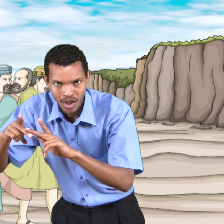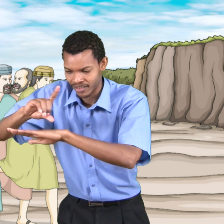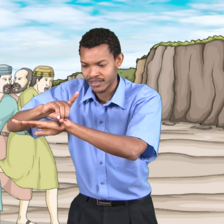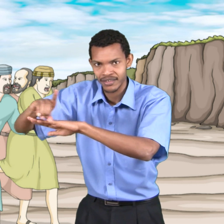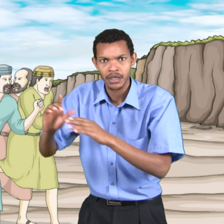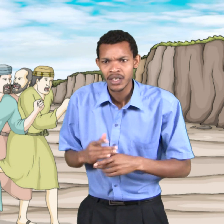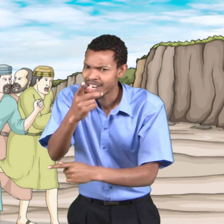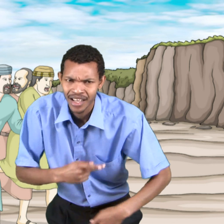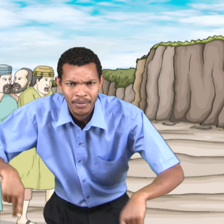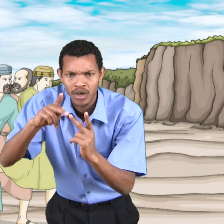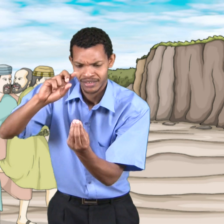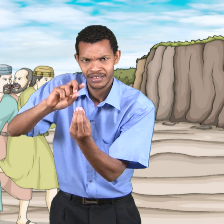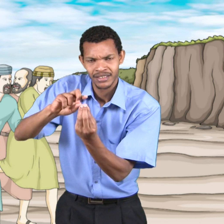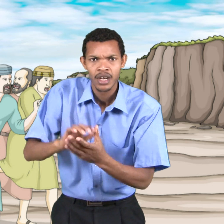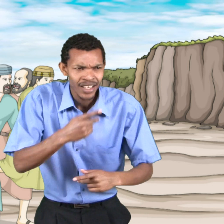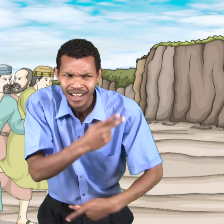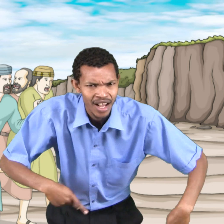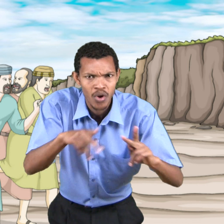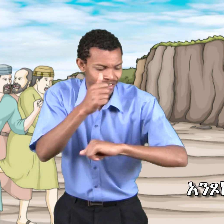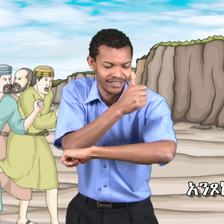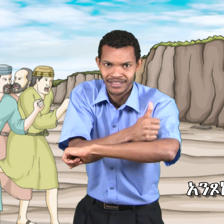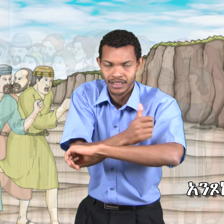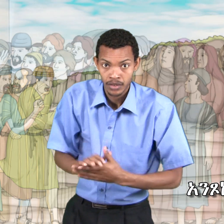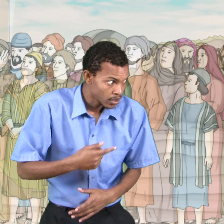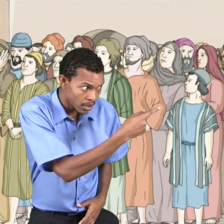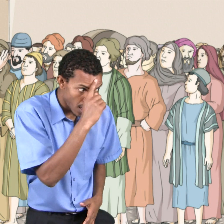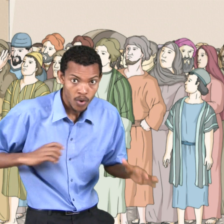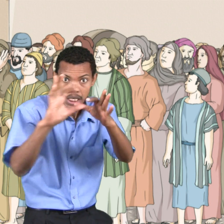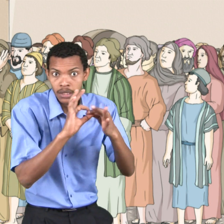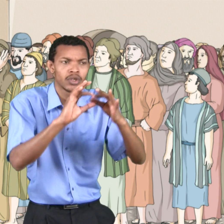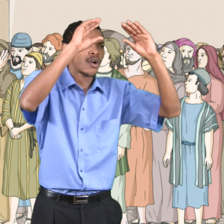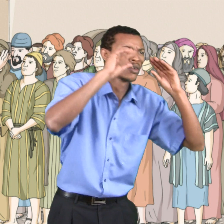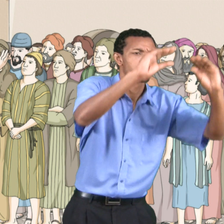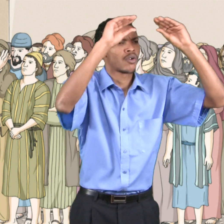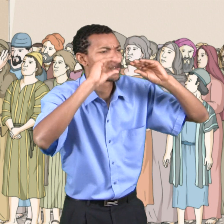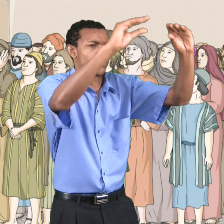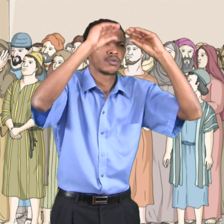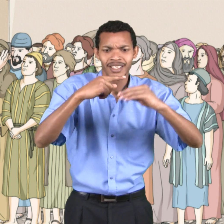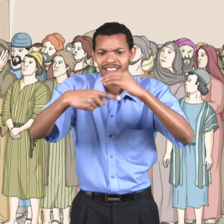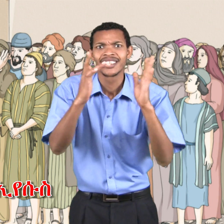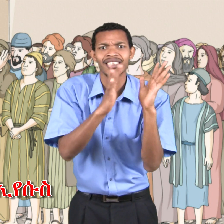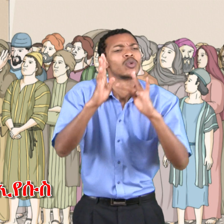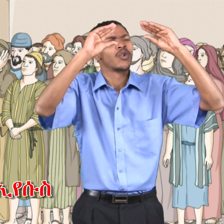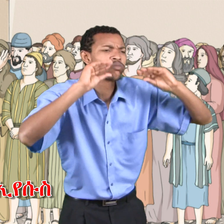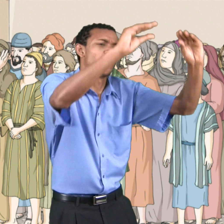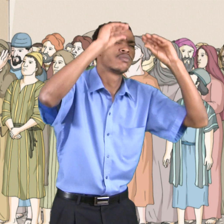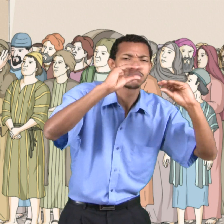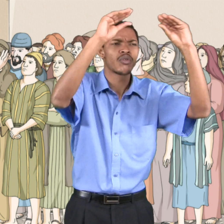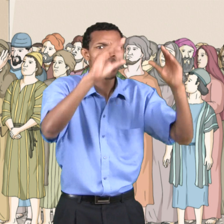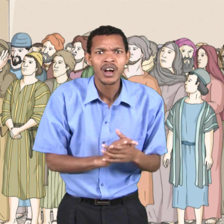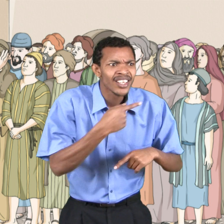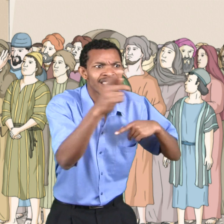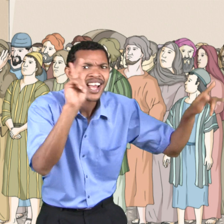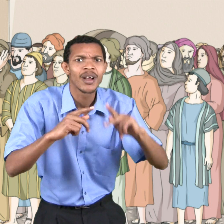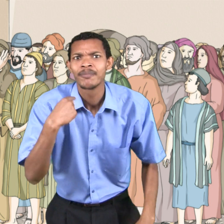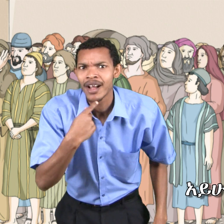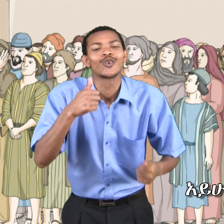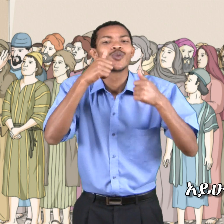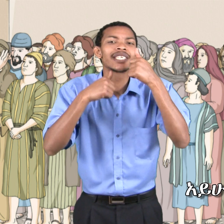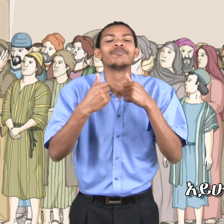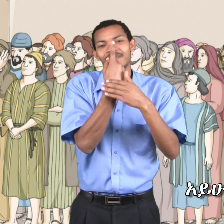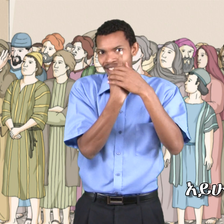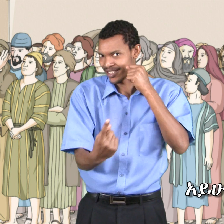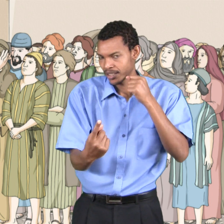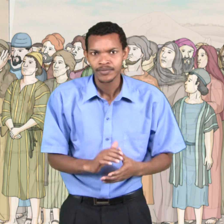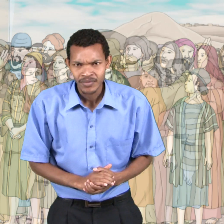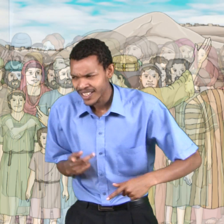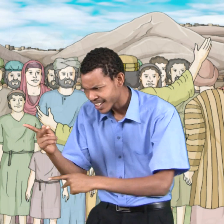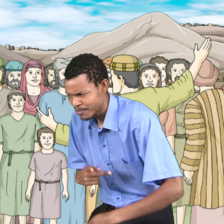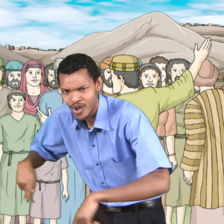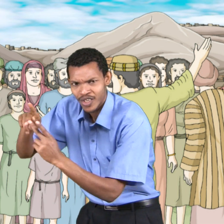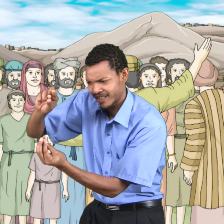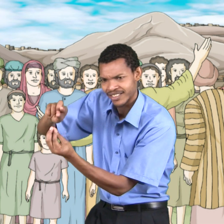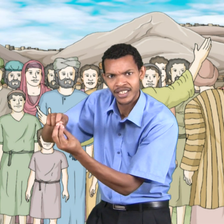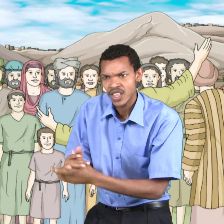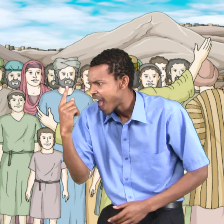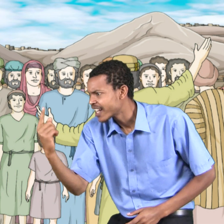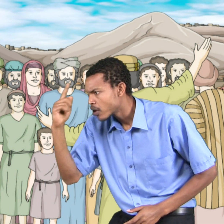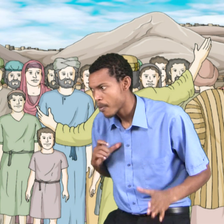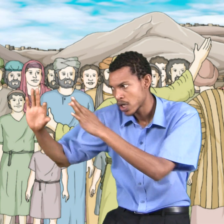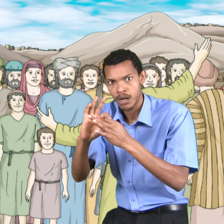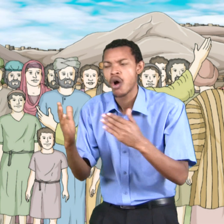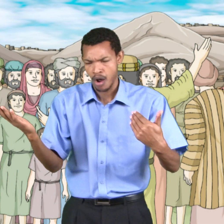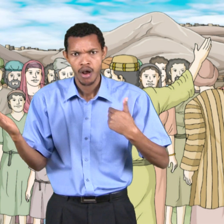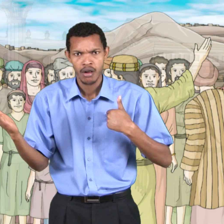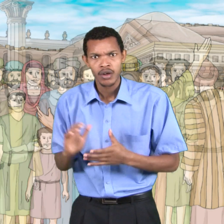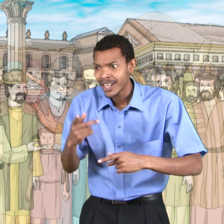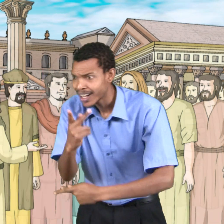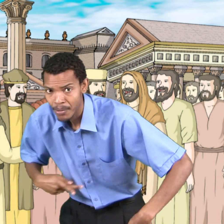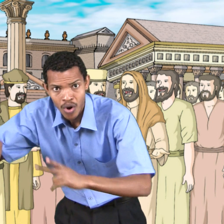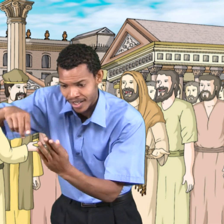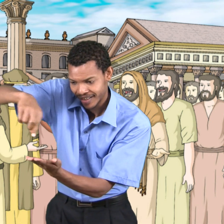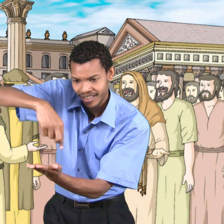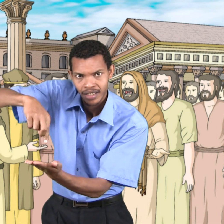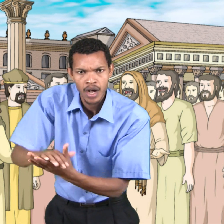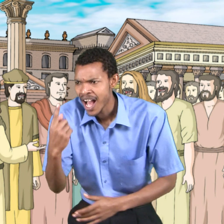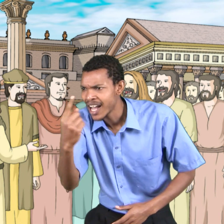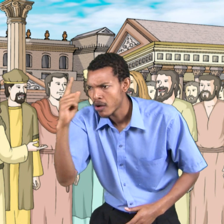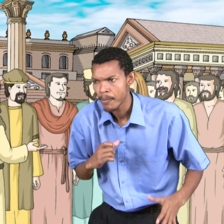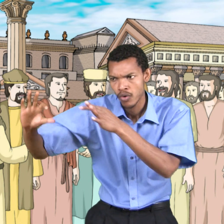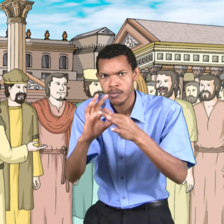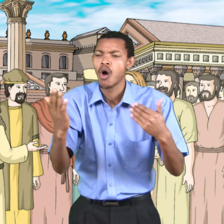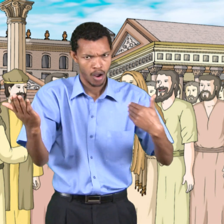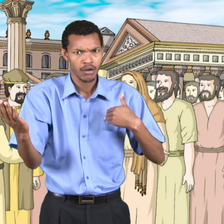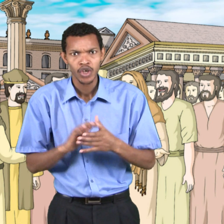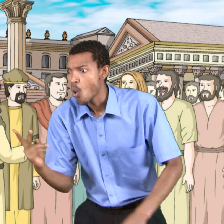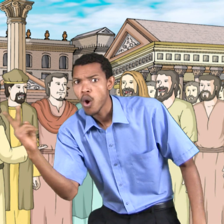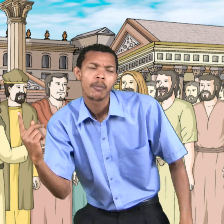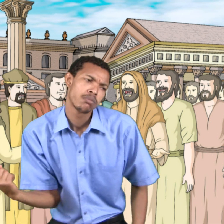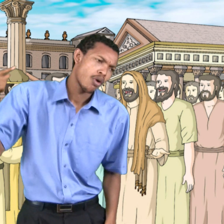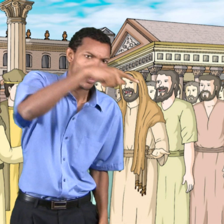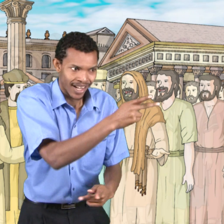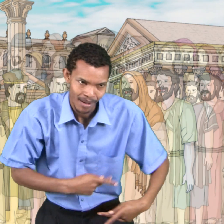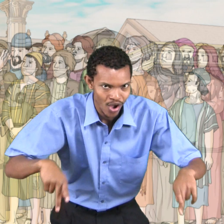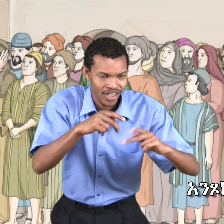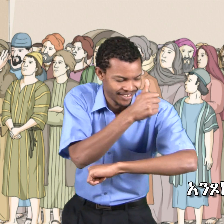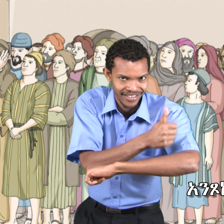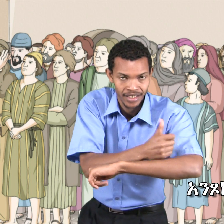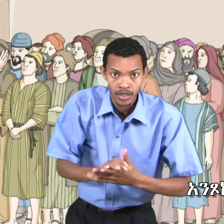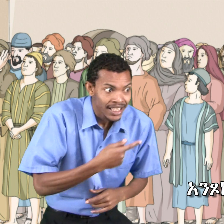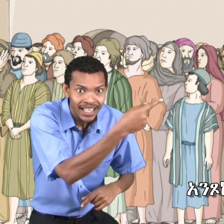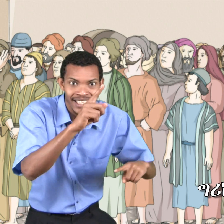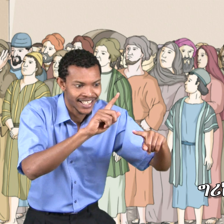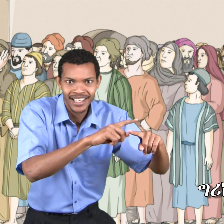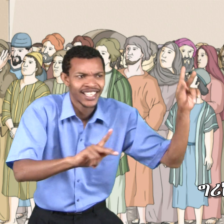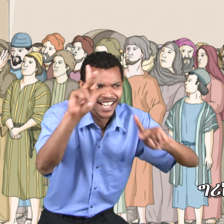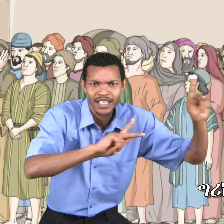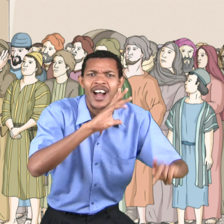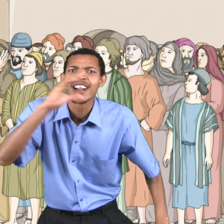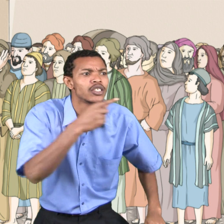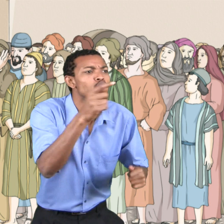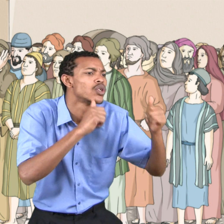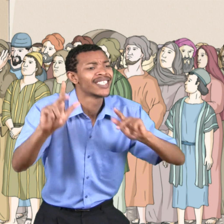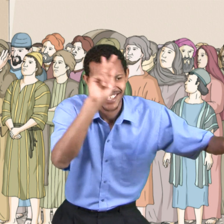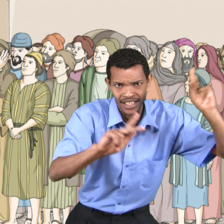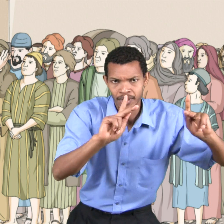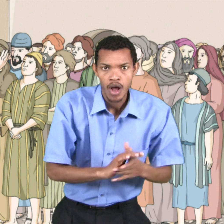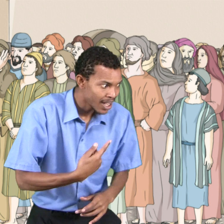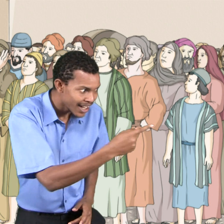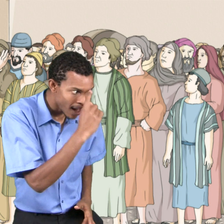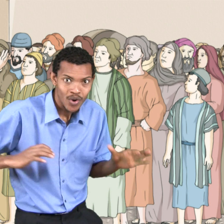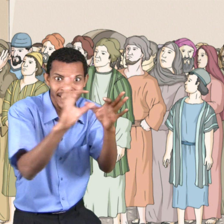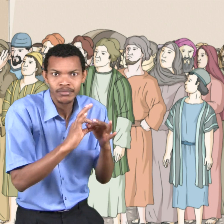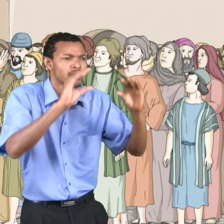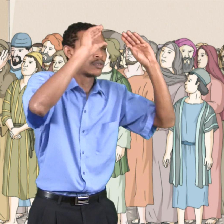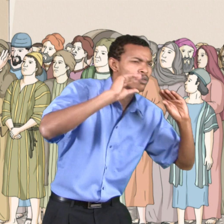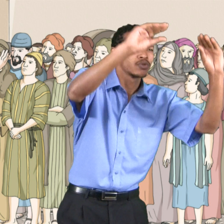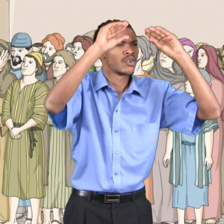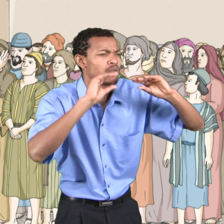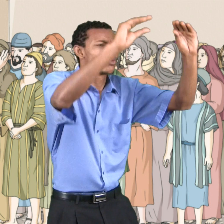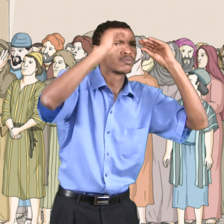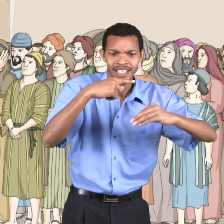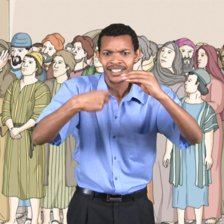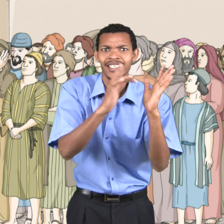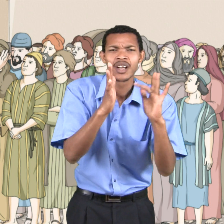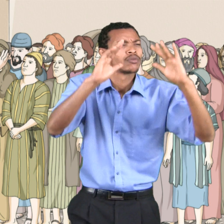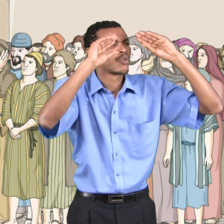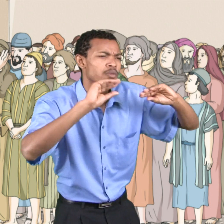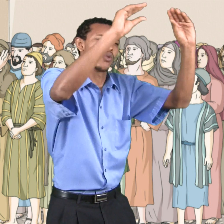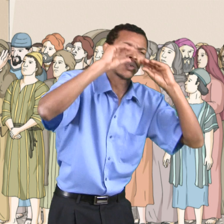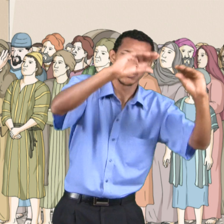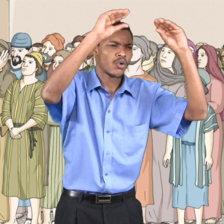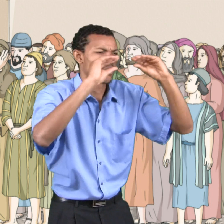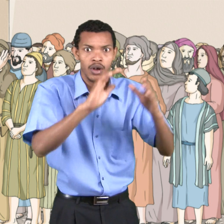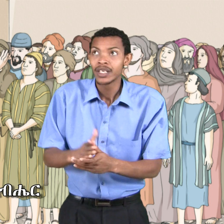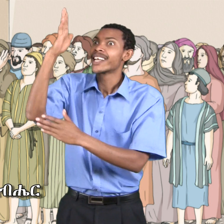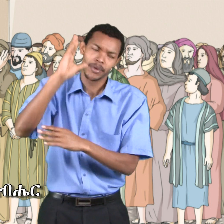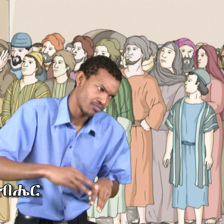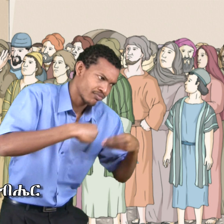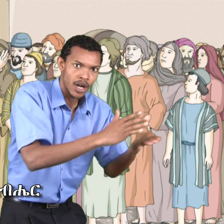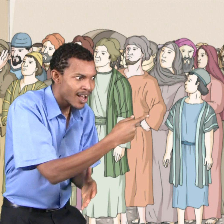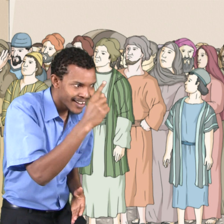But some of them, men from Cyprus and Cyrene, went to Antioch and began speaking to the Greeks as well, proclaiming the good news about the Lord Jesus.